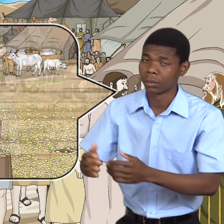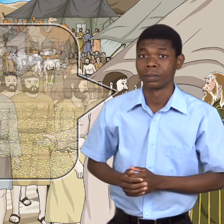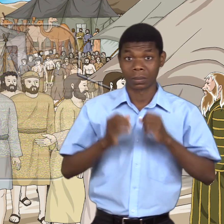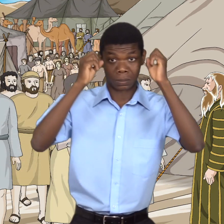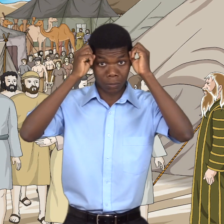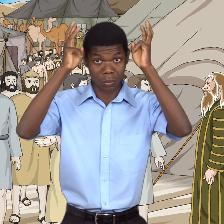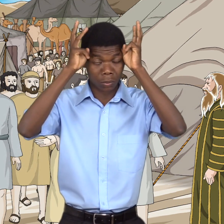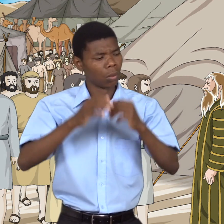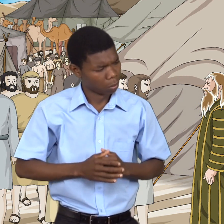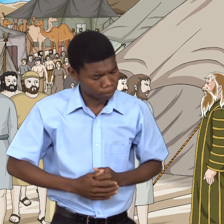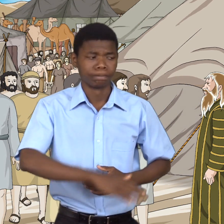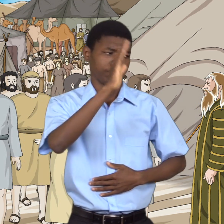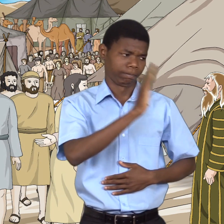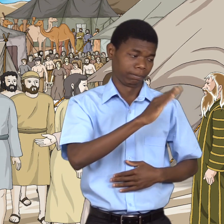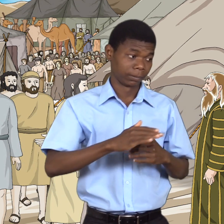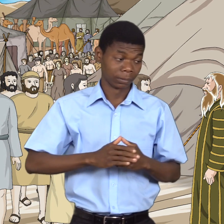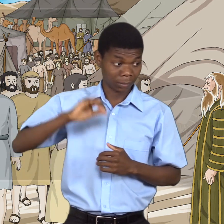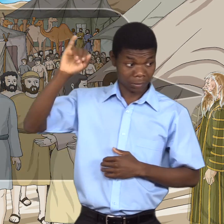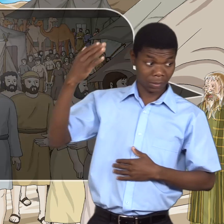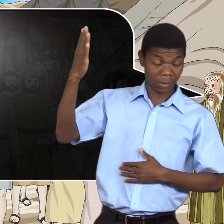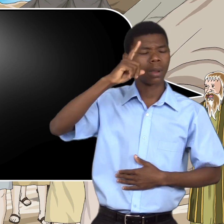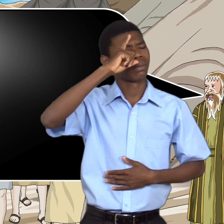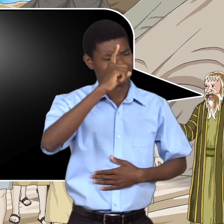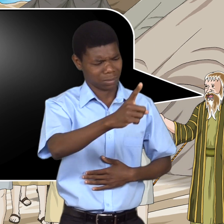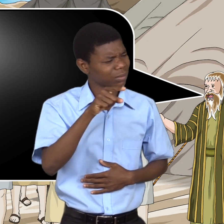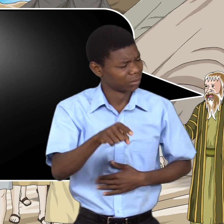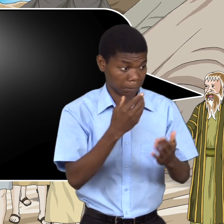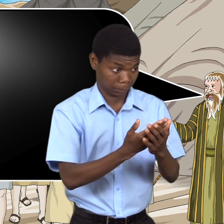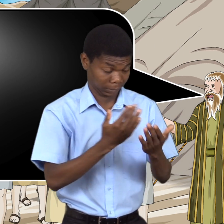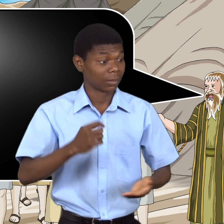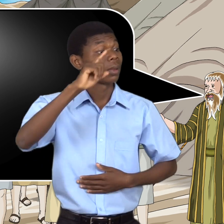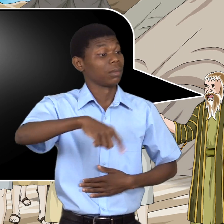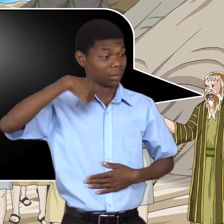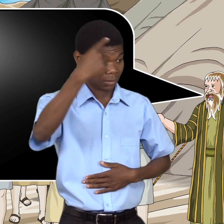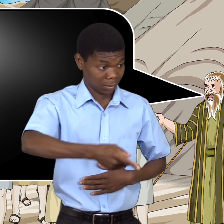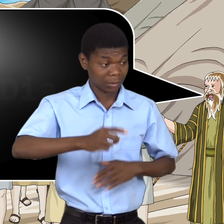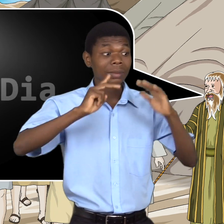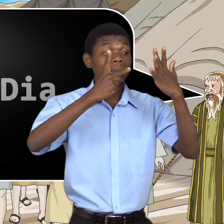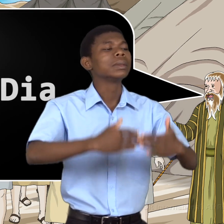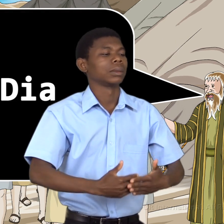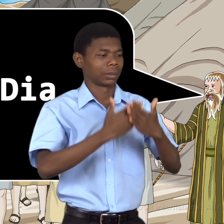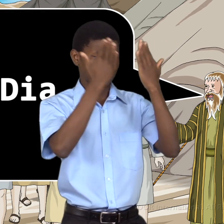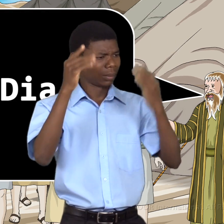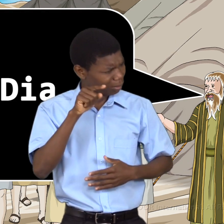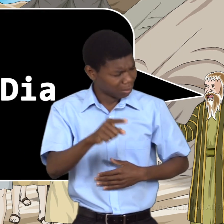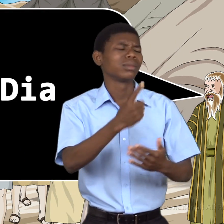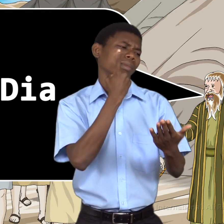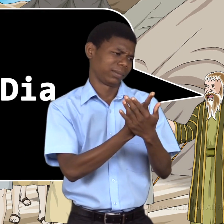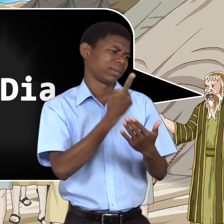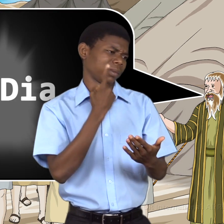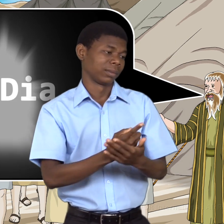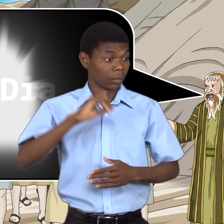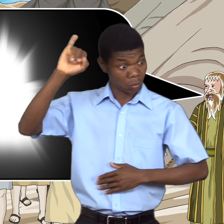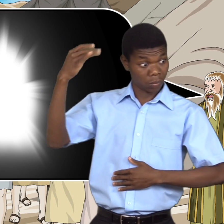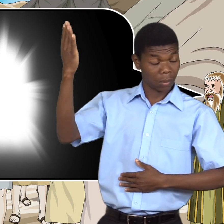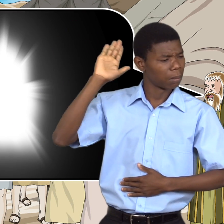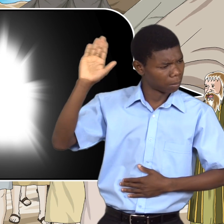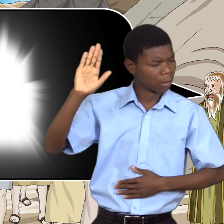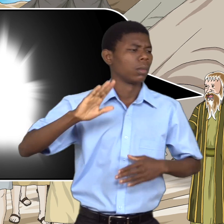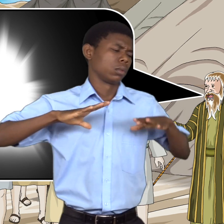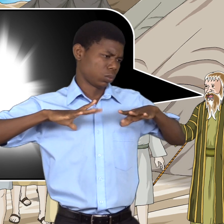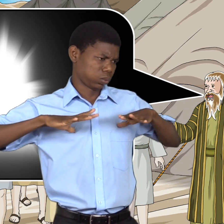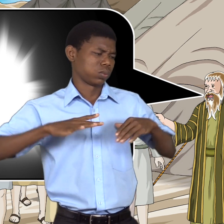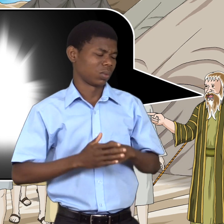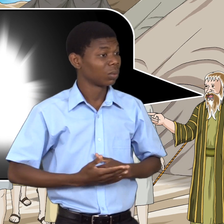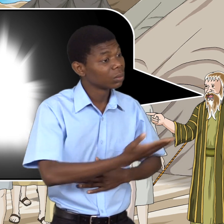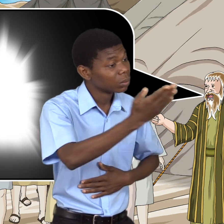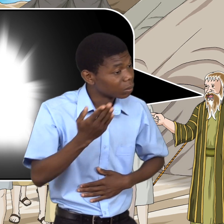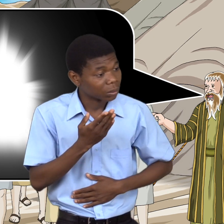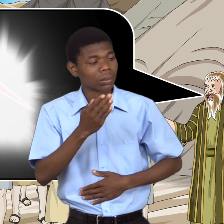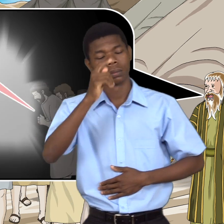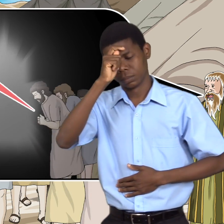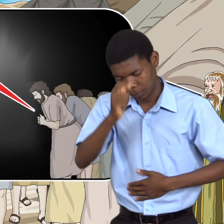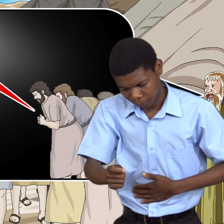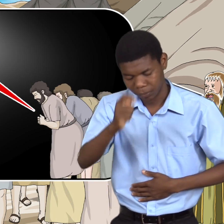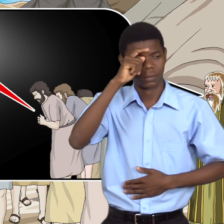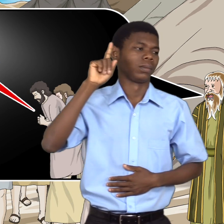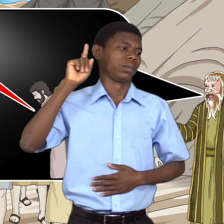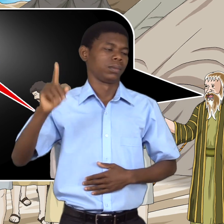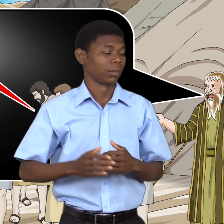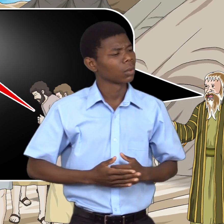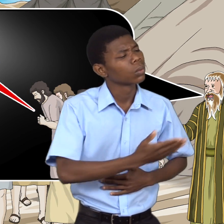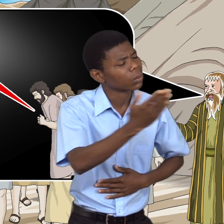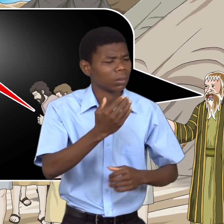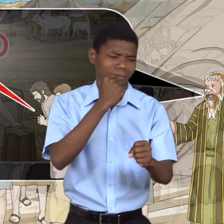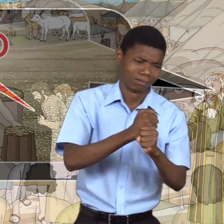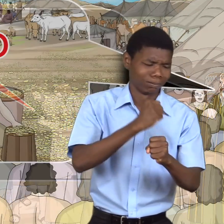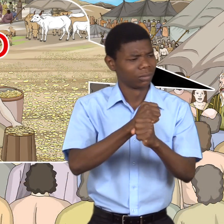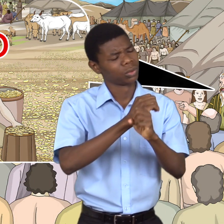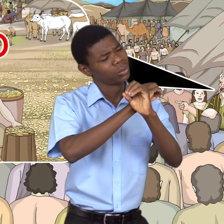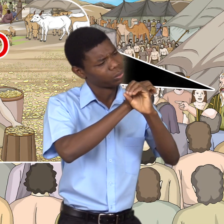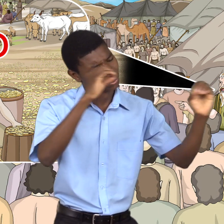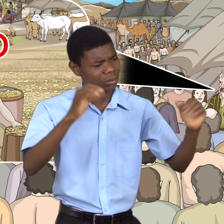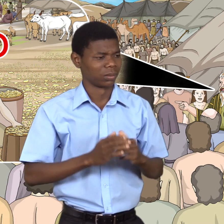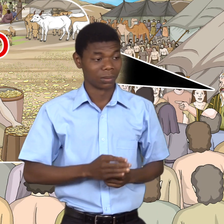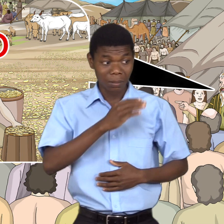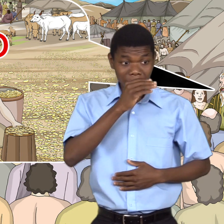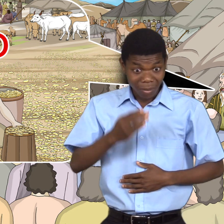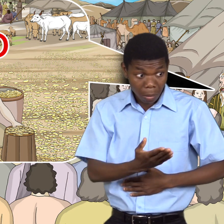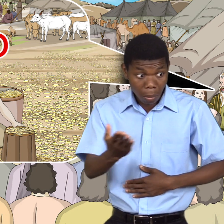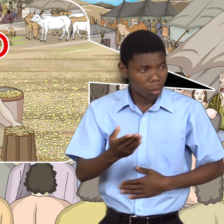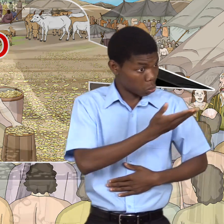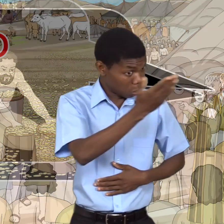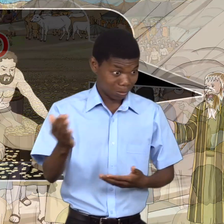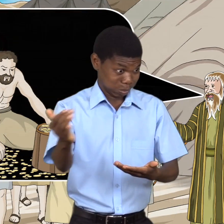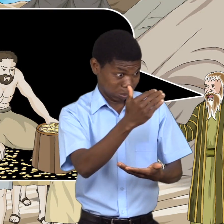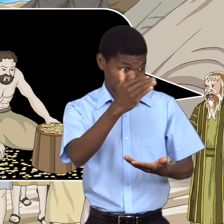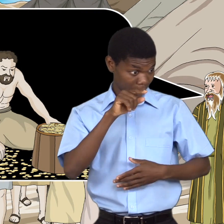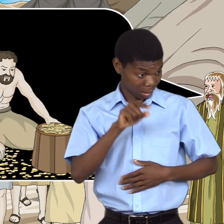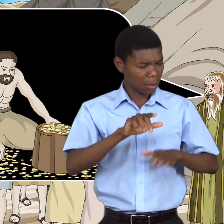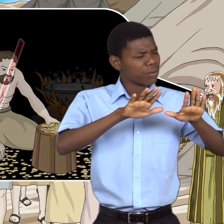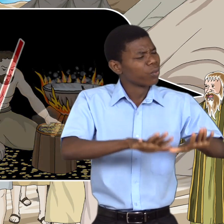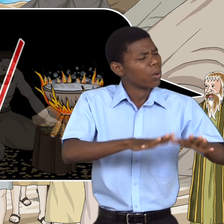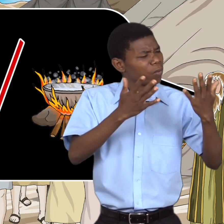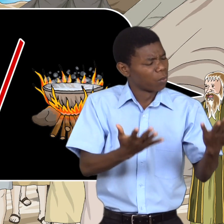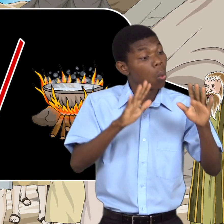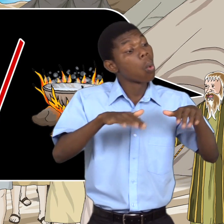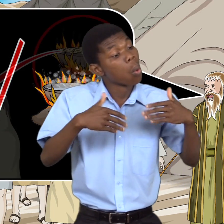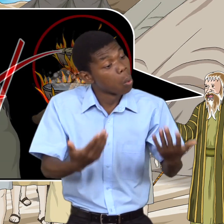He told them, “This is what the LORD has said: ‘Tomorrow is to be a day of complete rest, a holy Sabbath to the LORD.